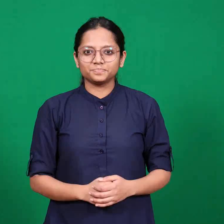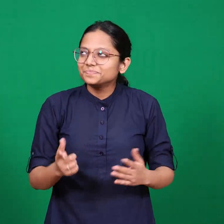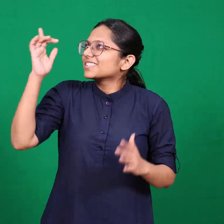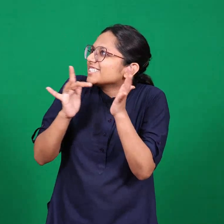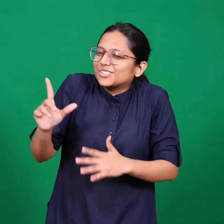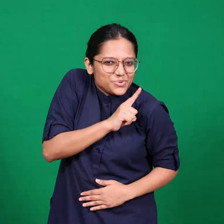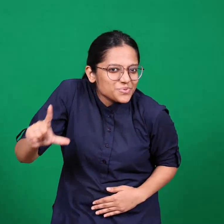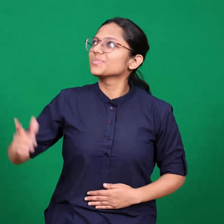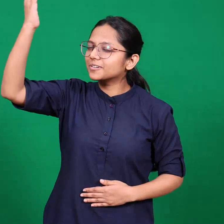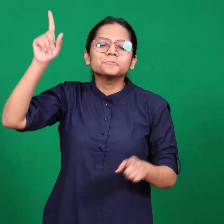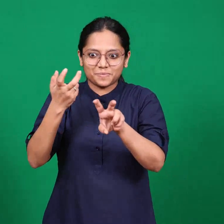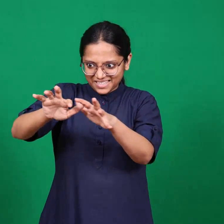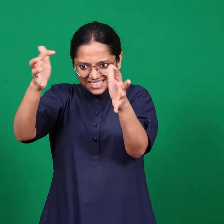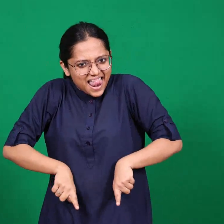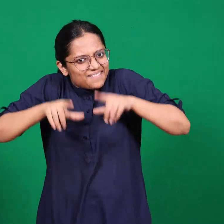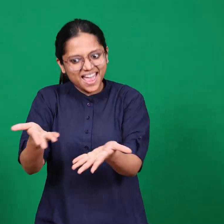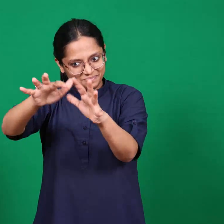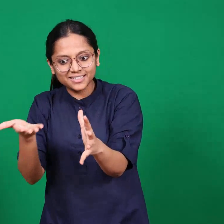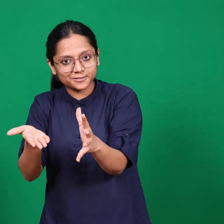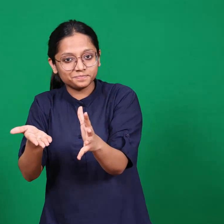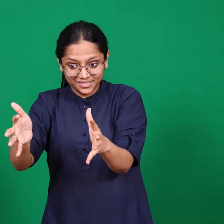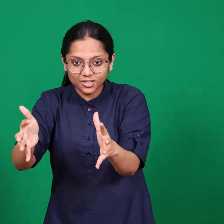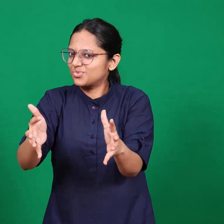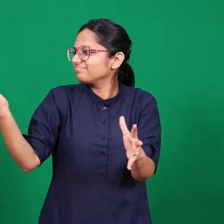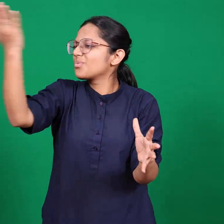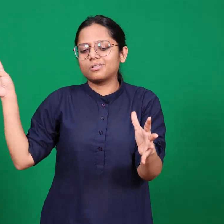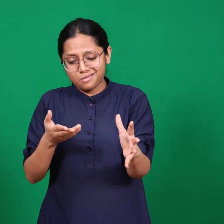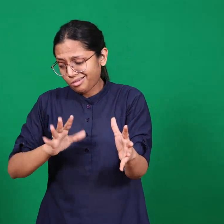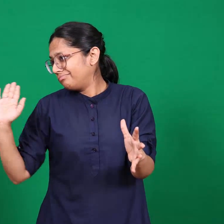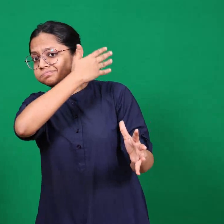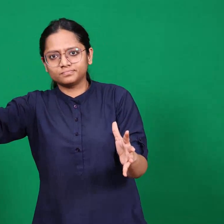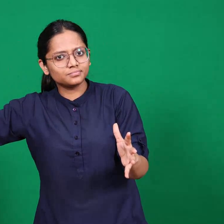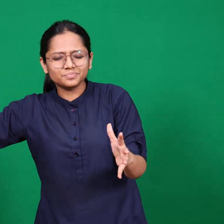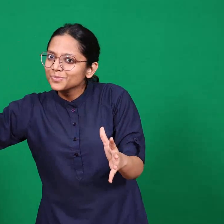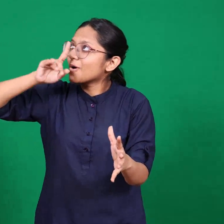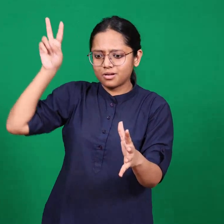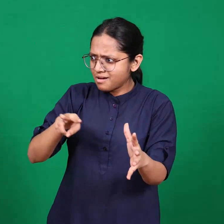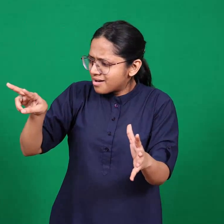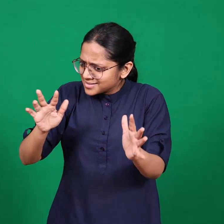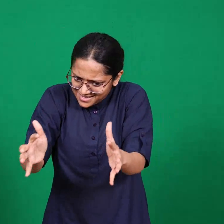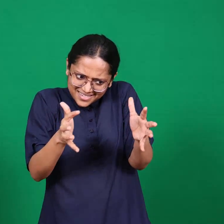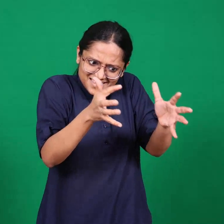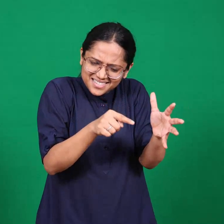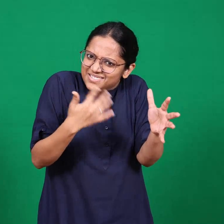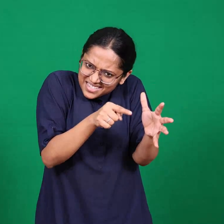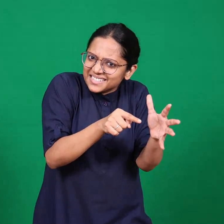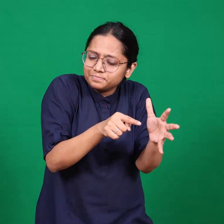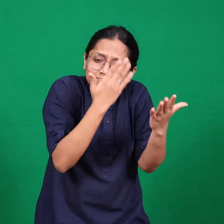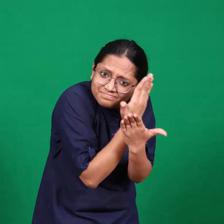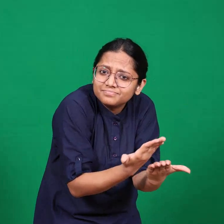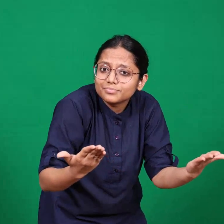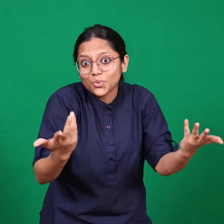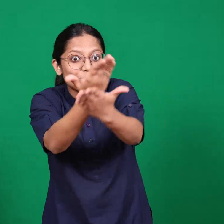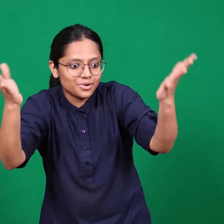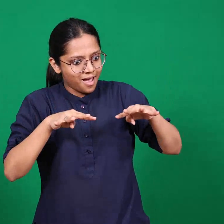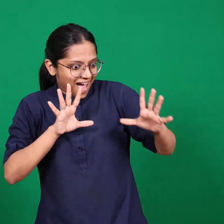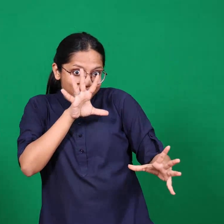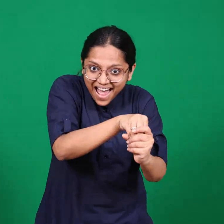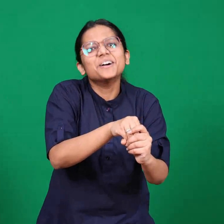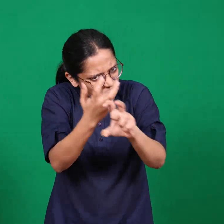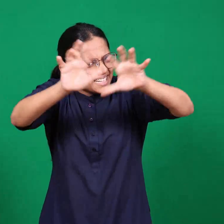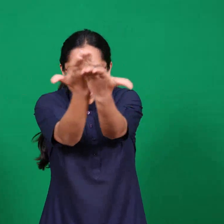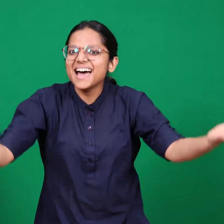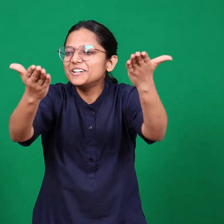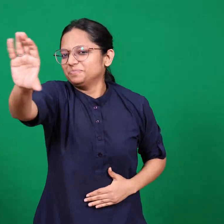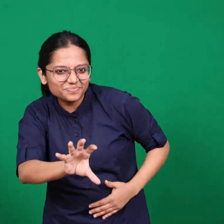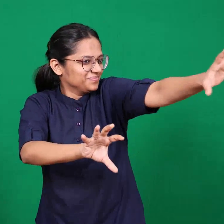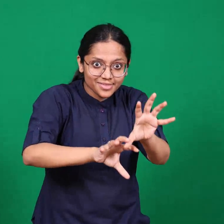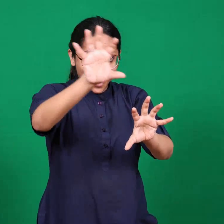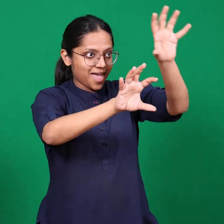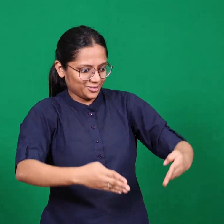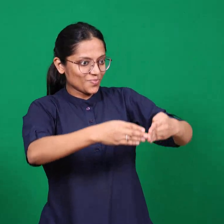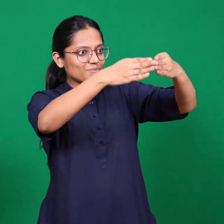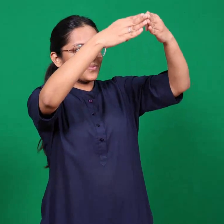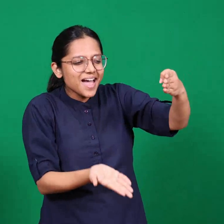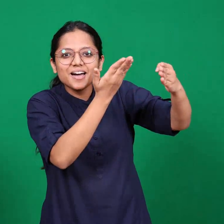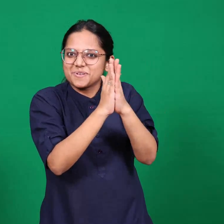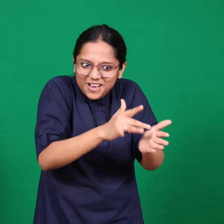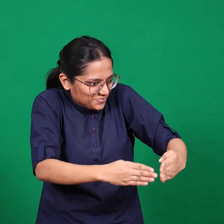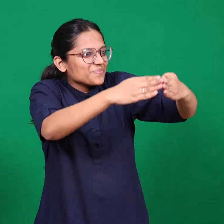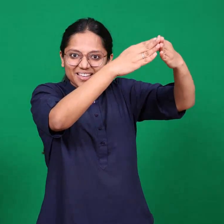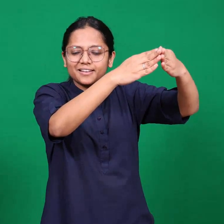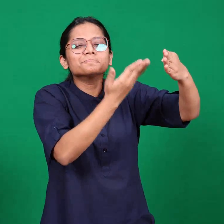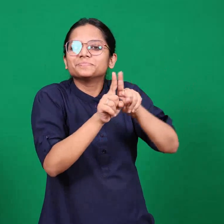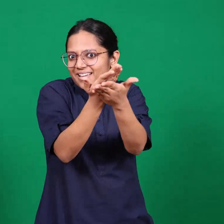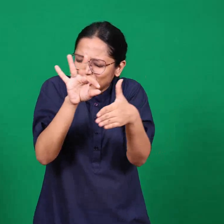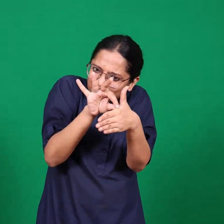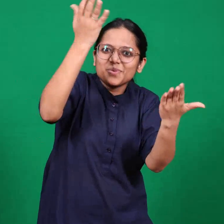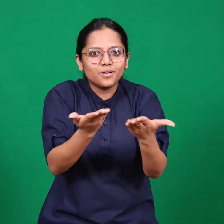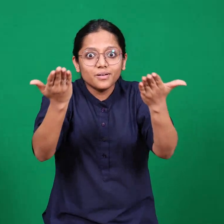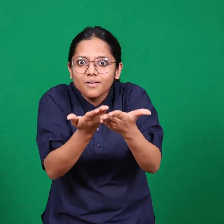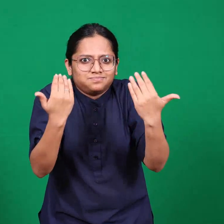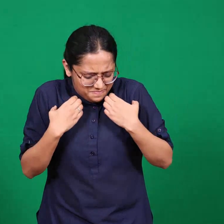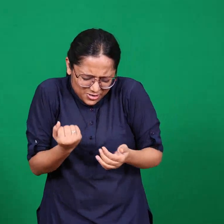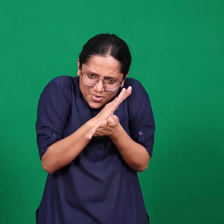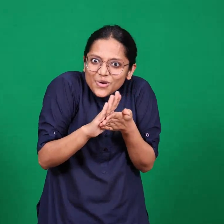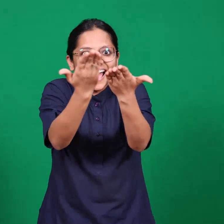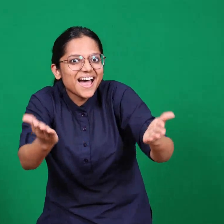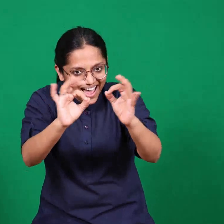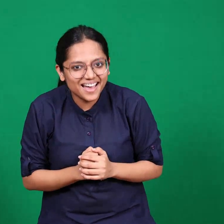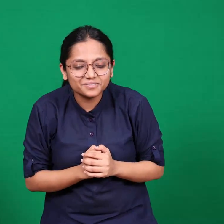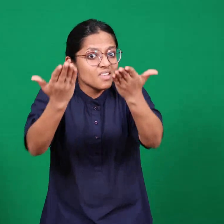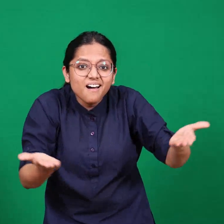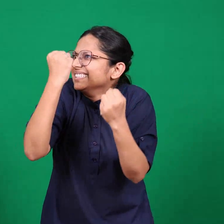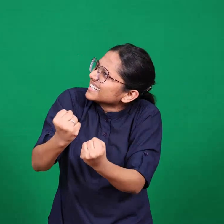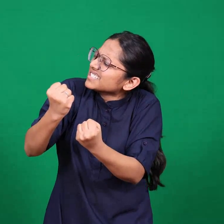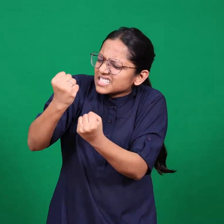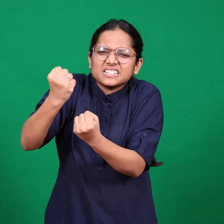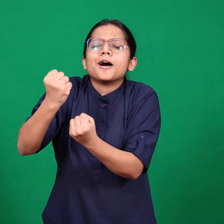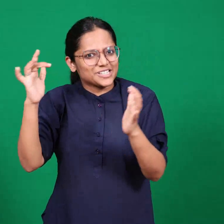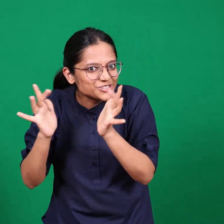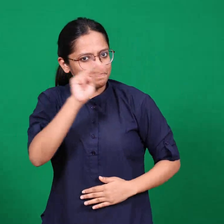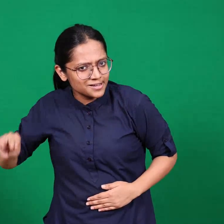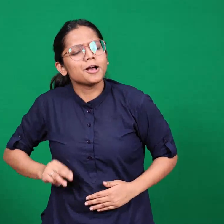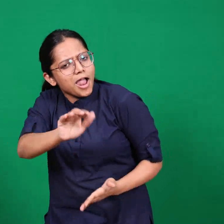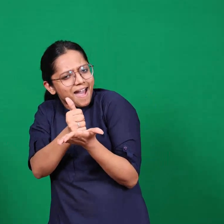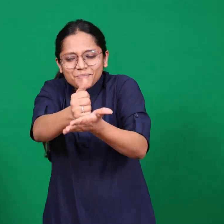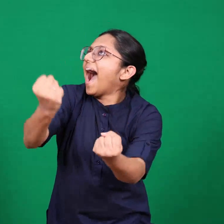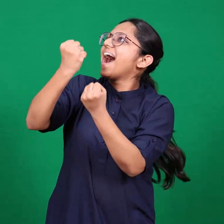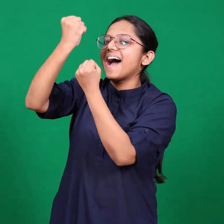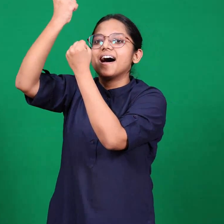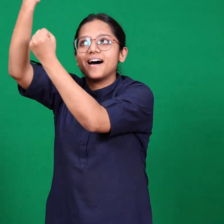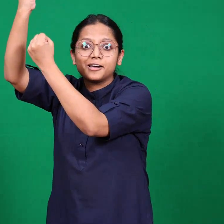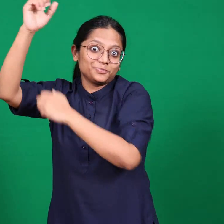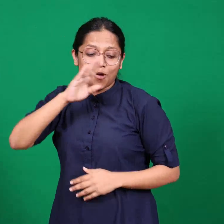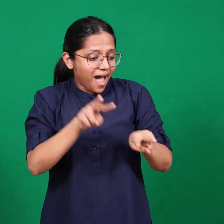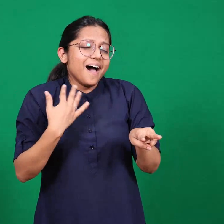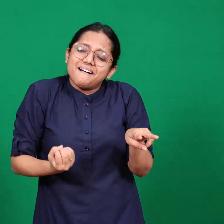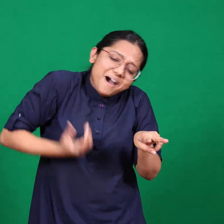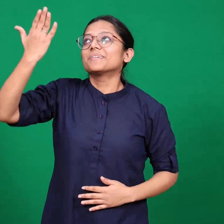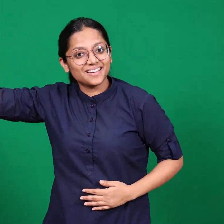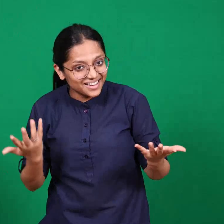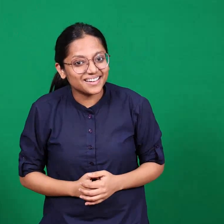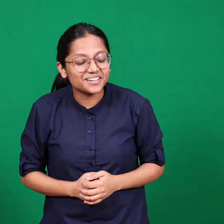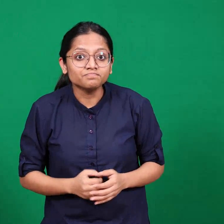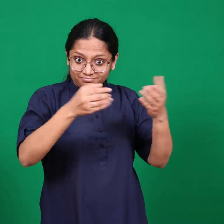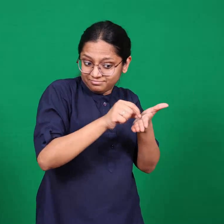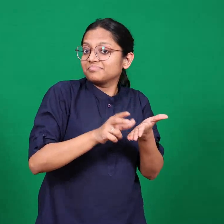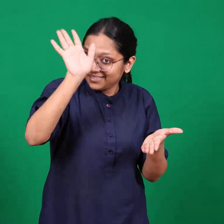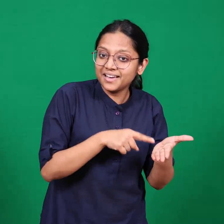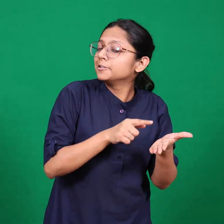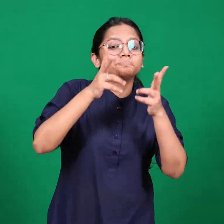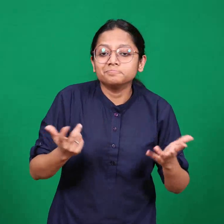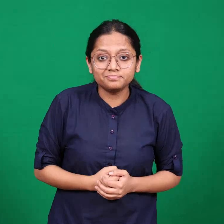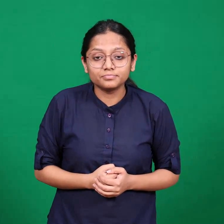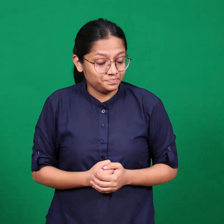As you come to Him, the living stone, rejected by men but chosen and precious in God's sight, you also, like living stones, are being built into a spiritual house to be a holy priesthood, offering spiritual sacrifices acceptable to God through Jesus Christ.